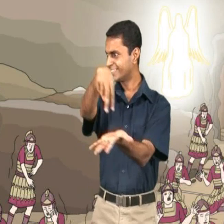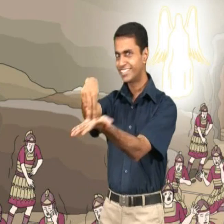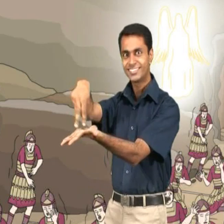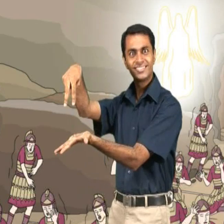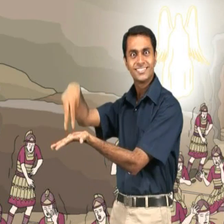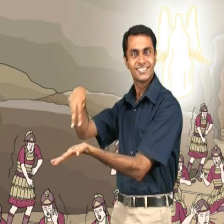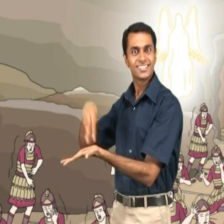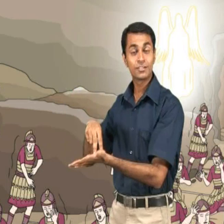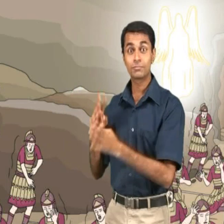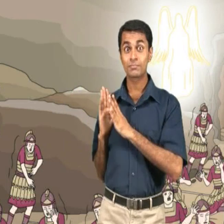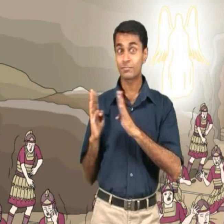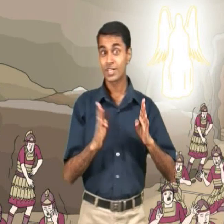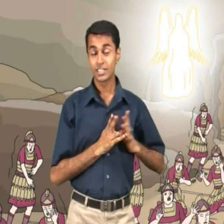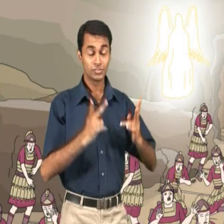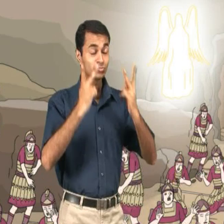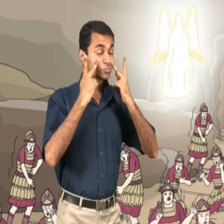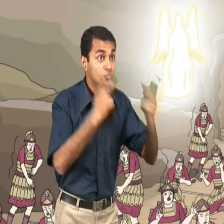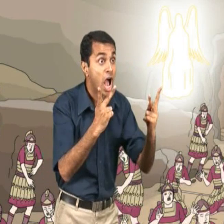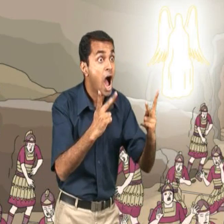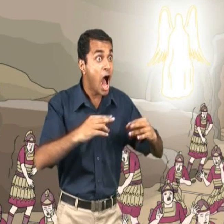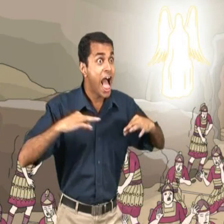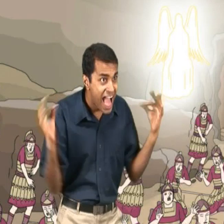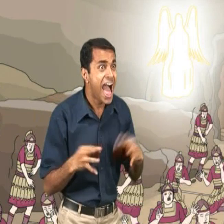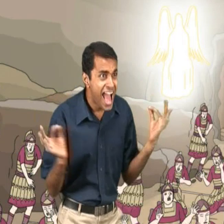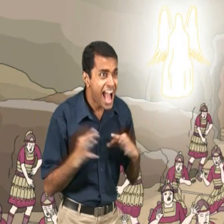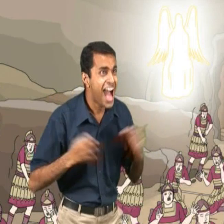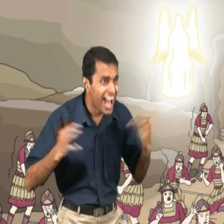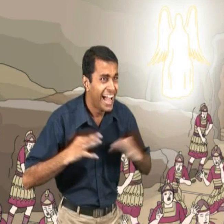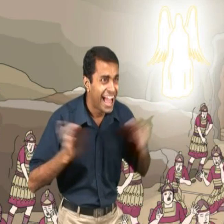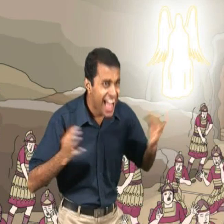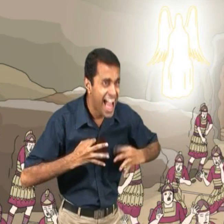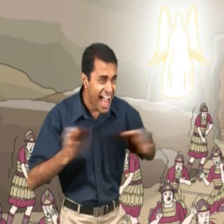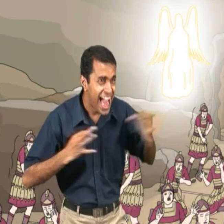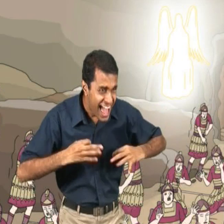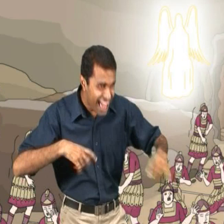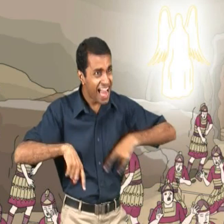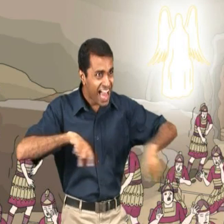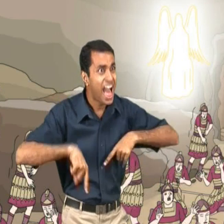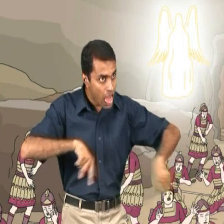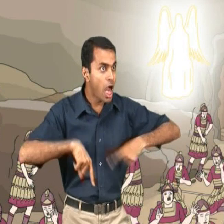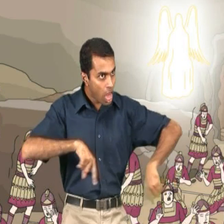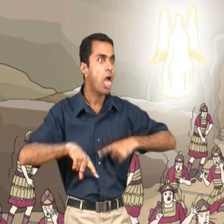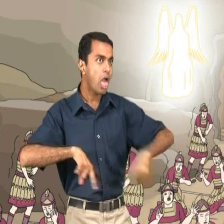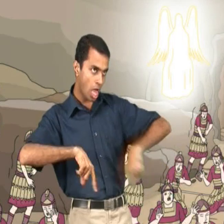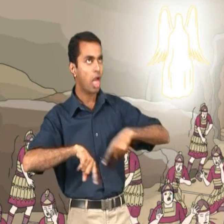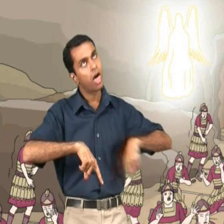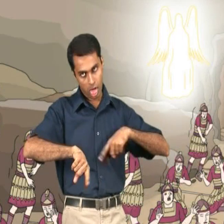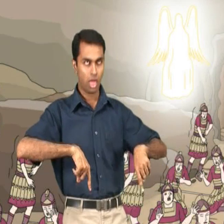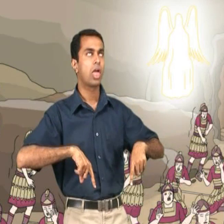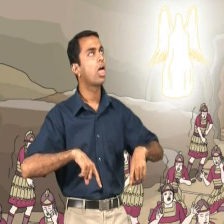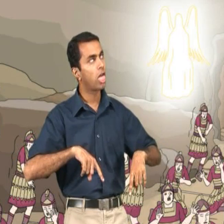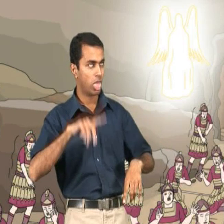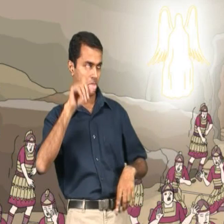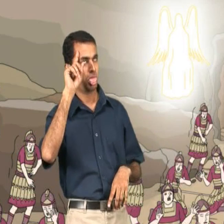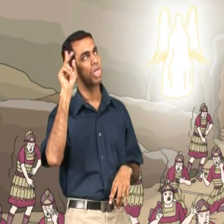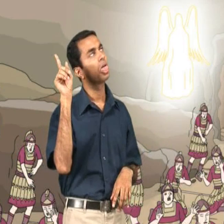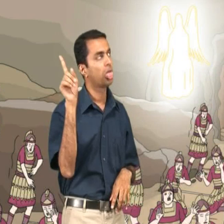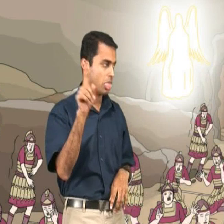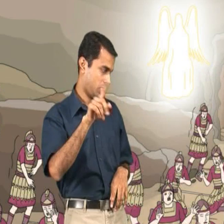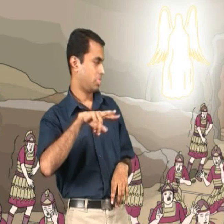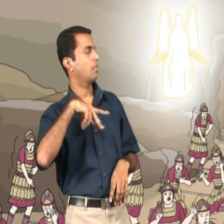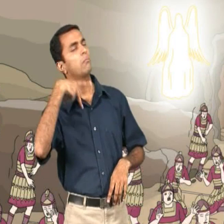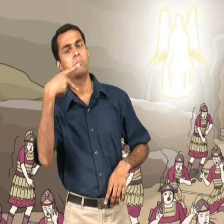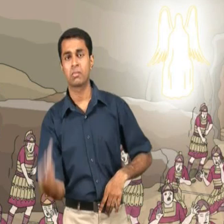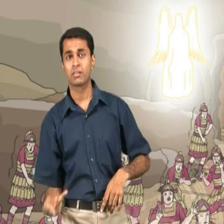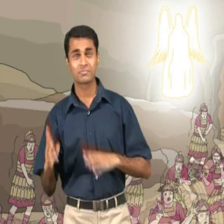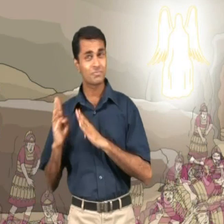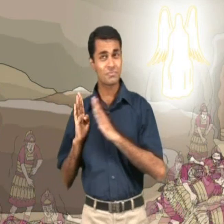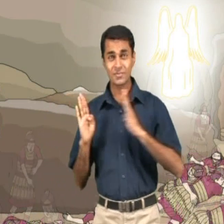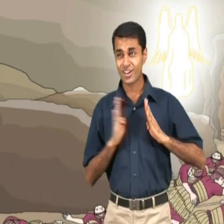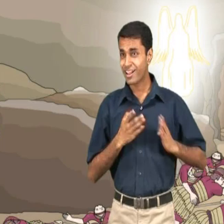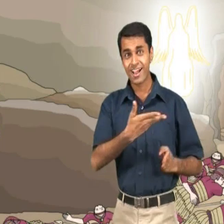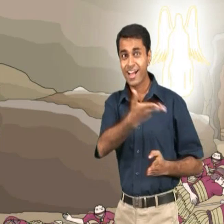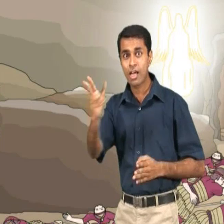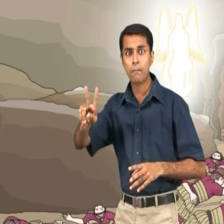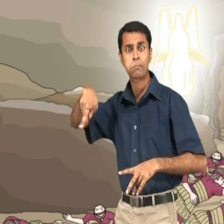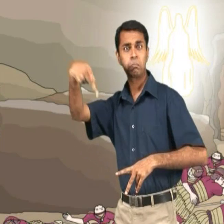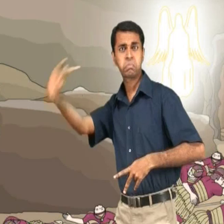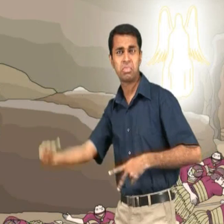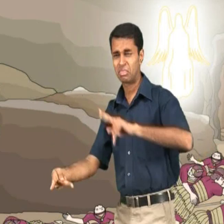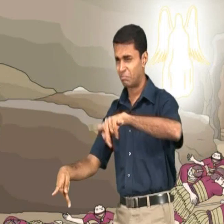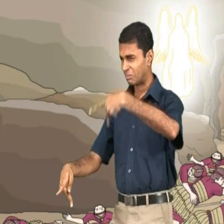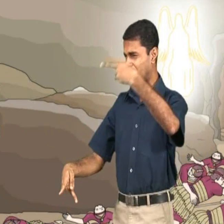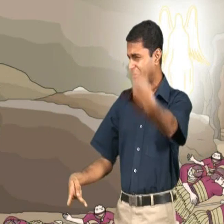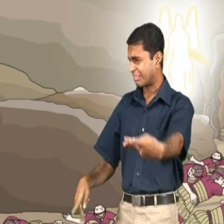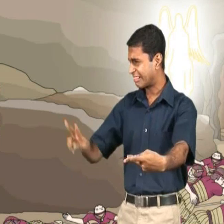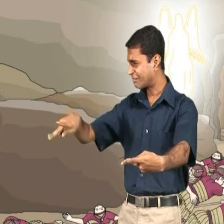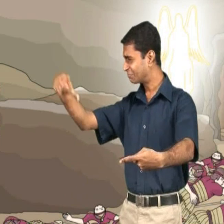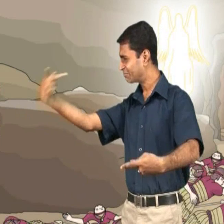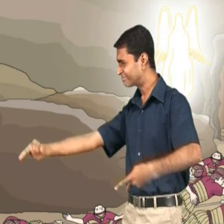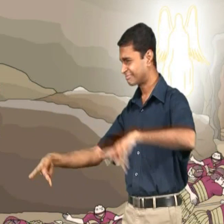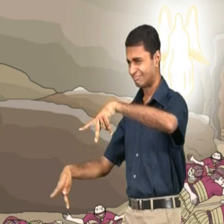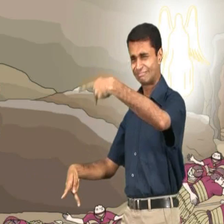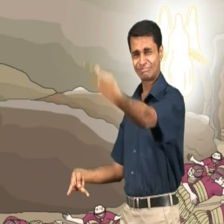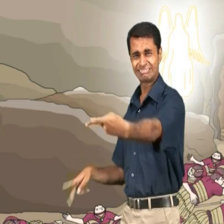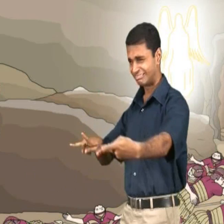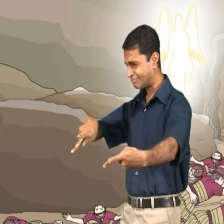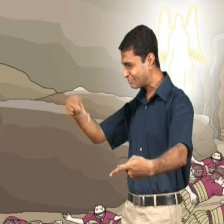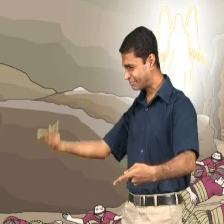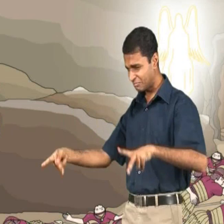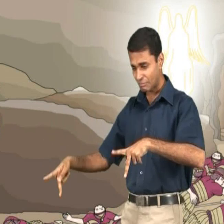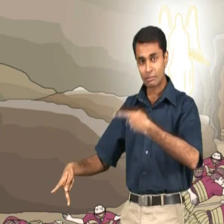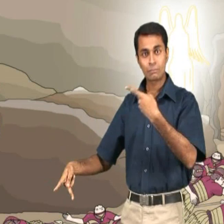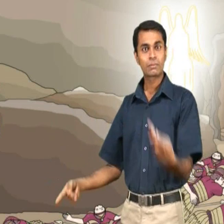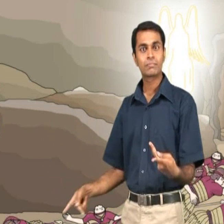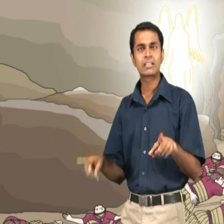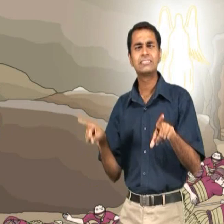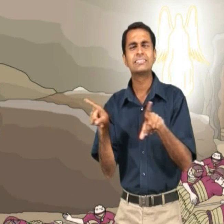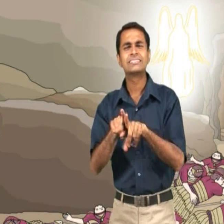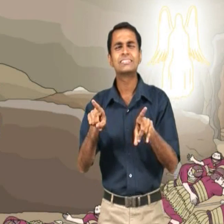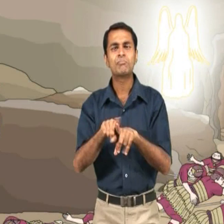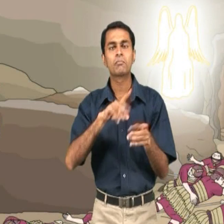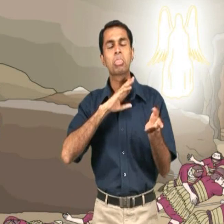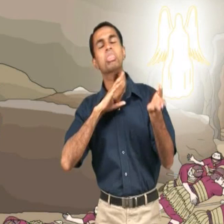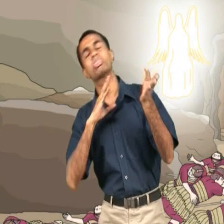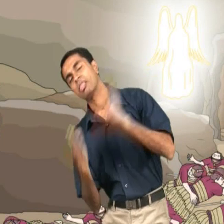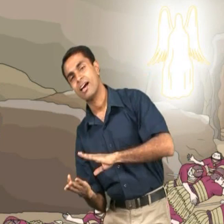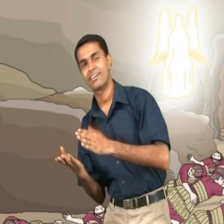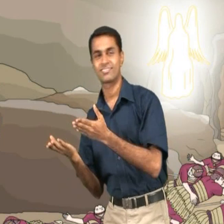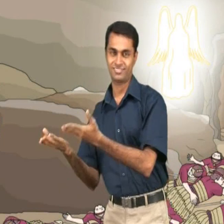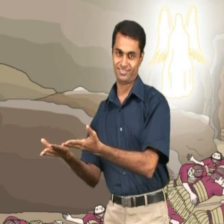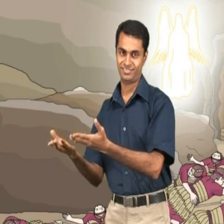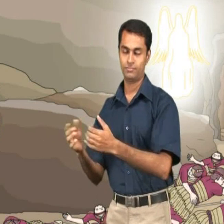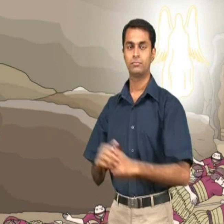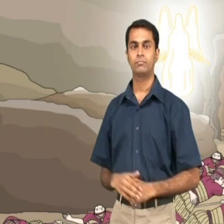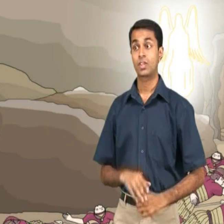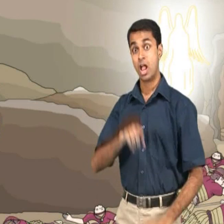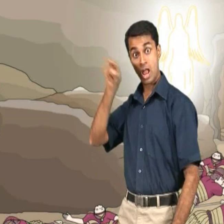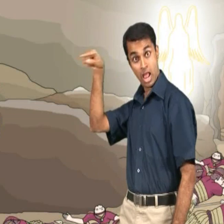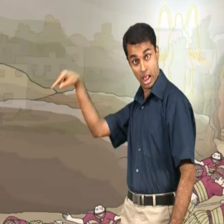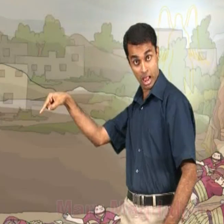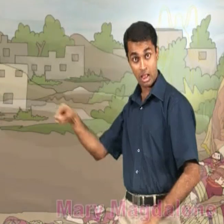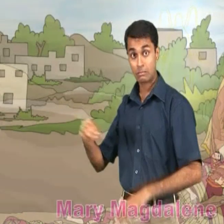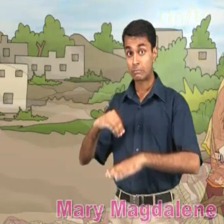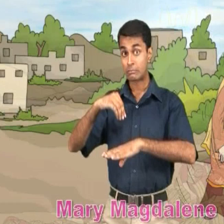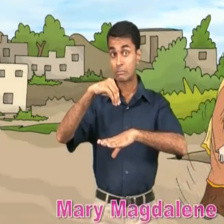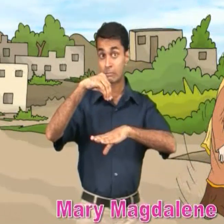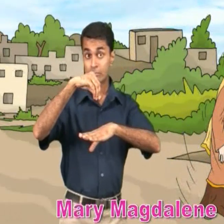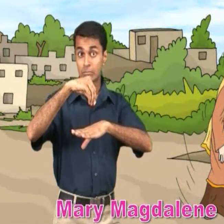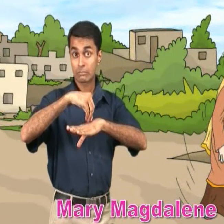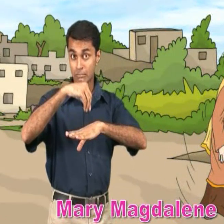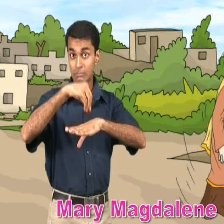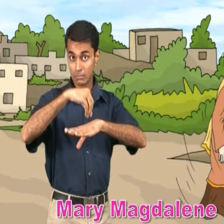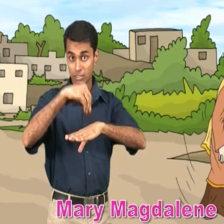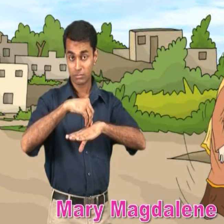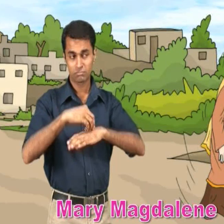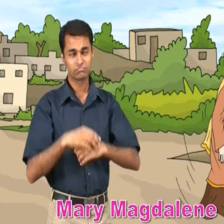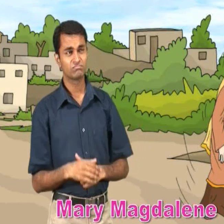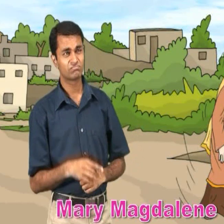The guards trembled in fear of him and became like dead men.